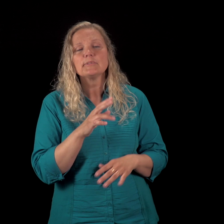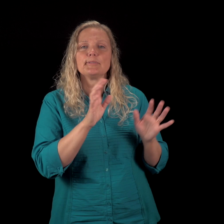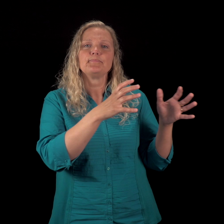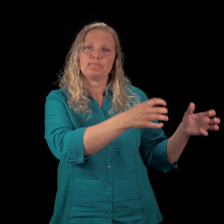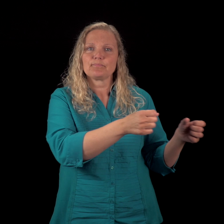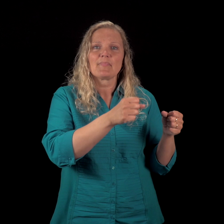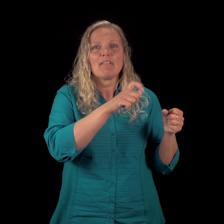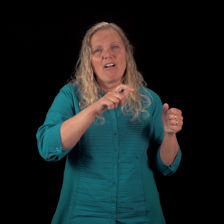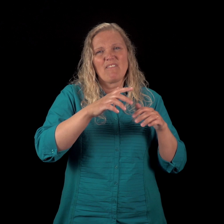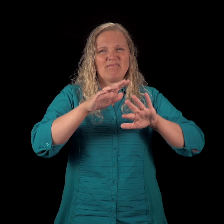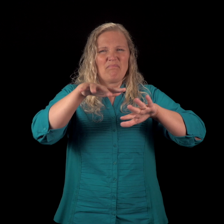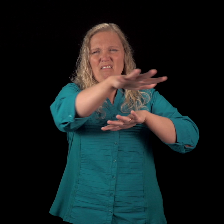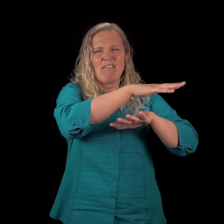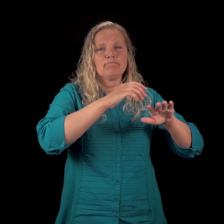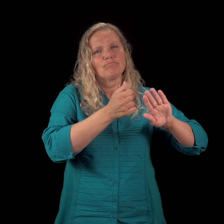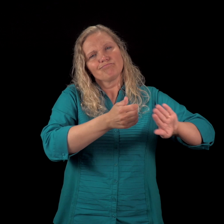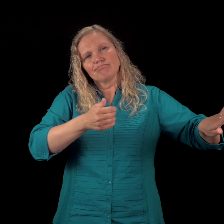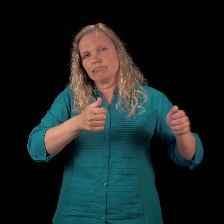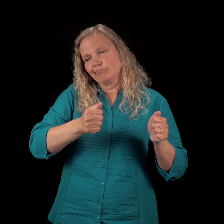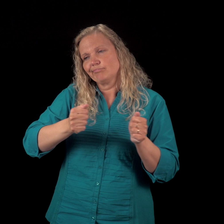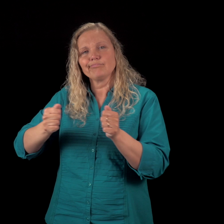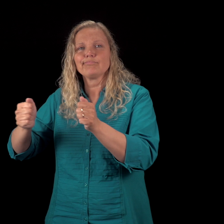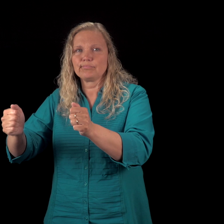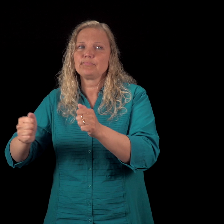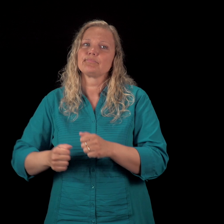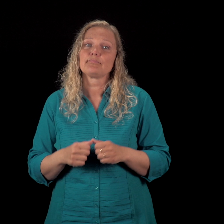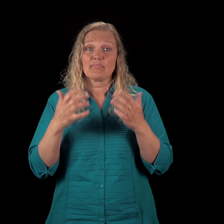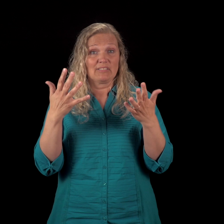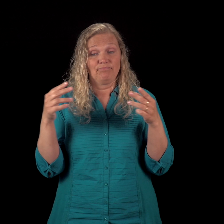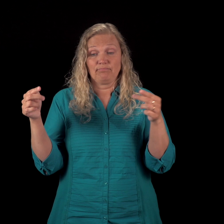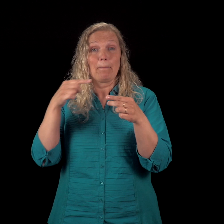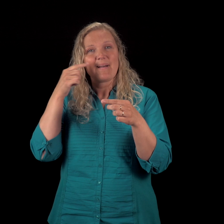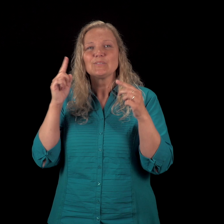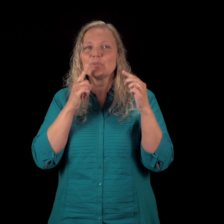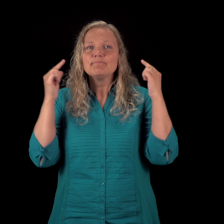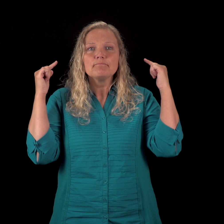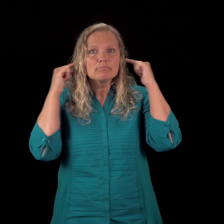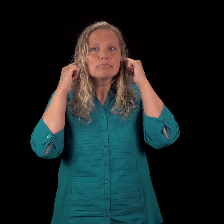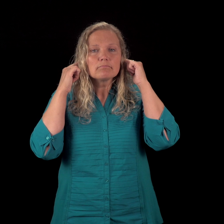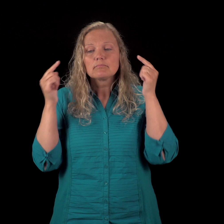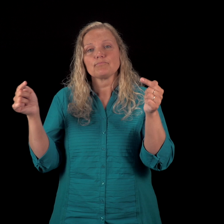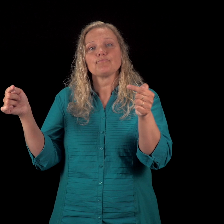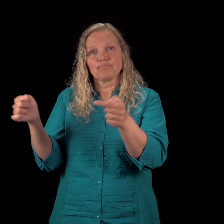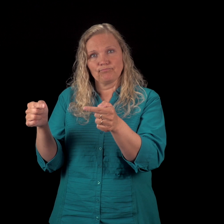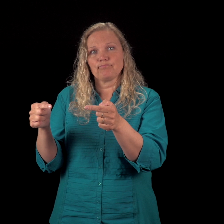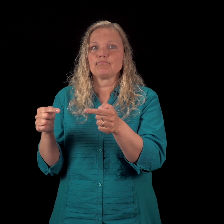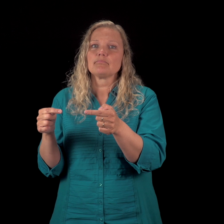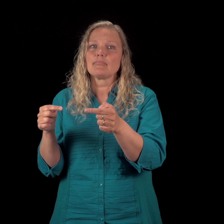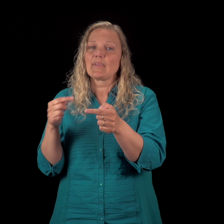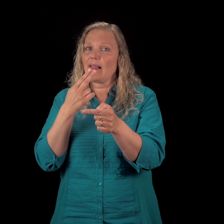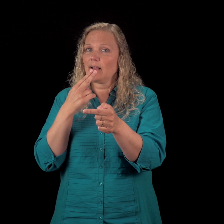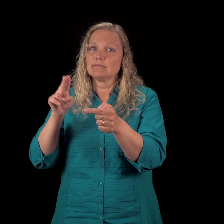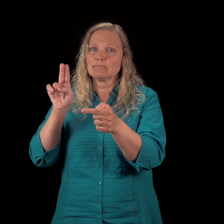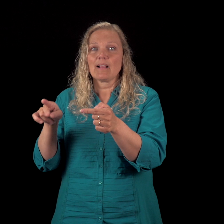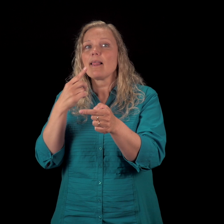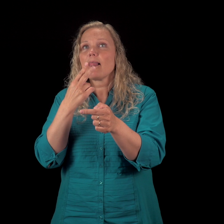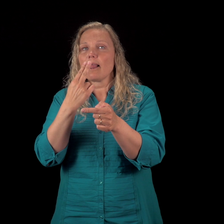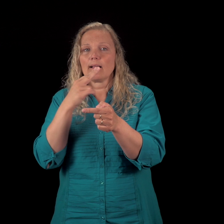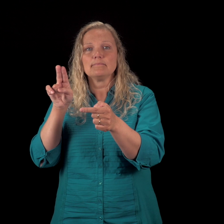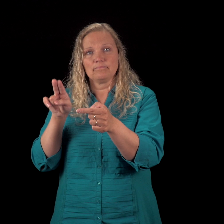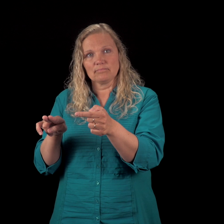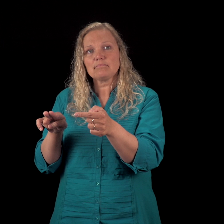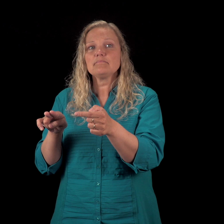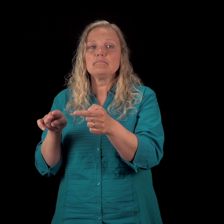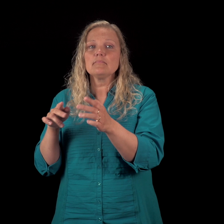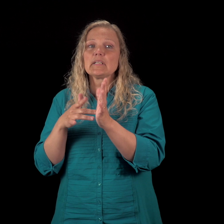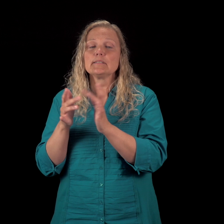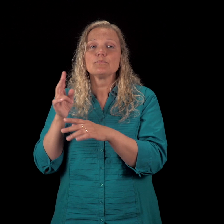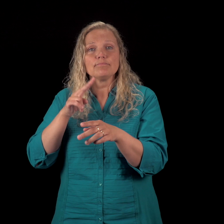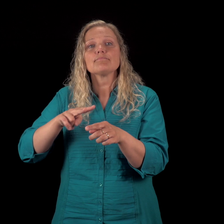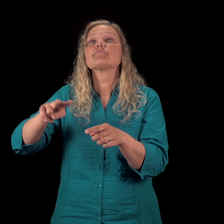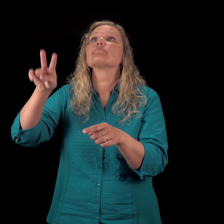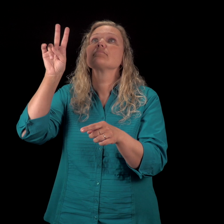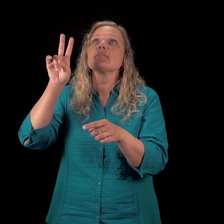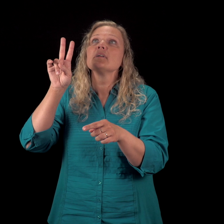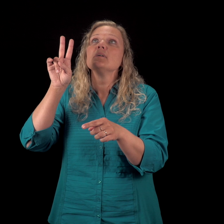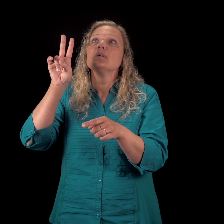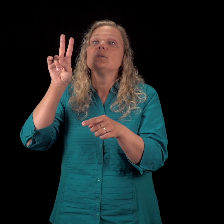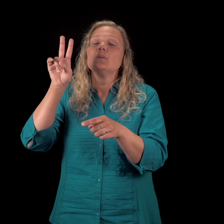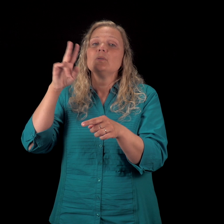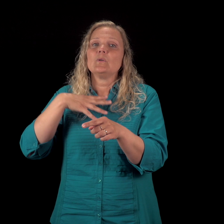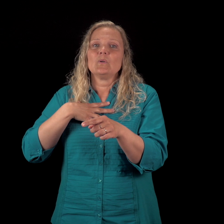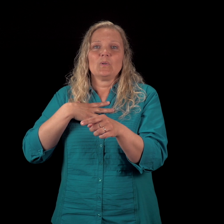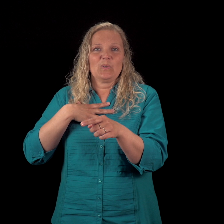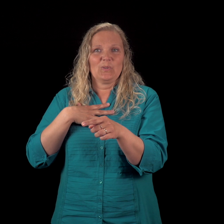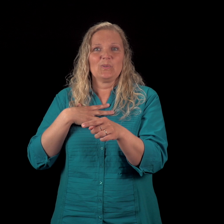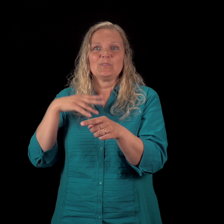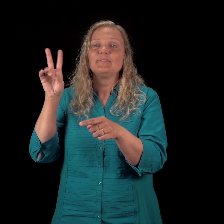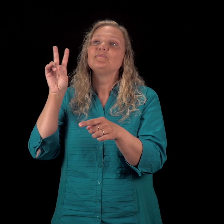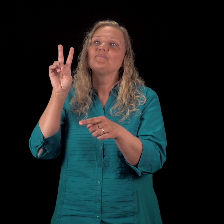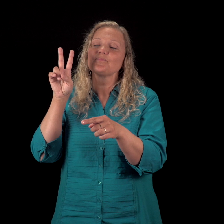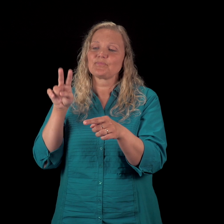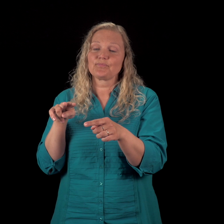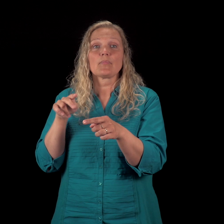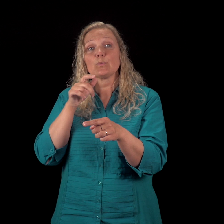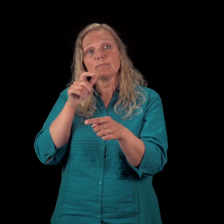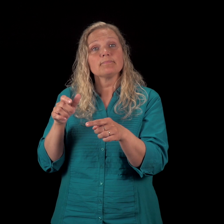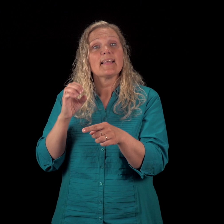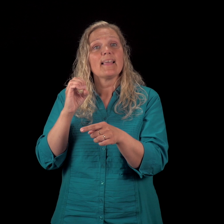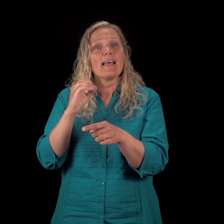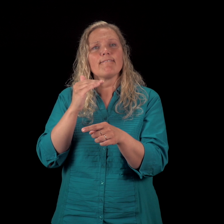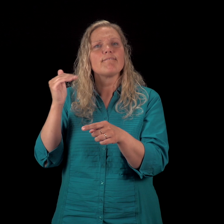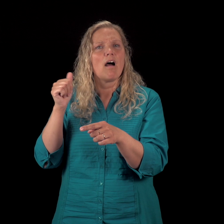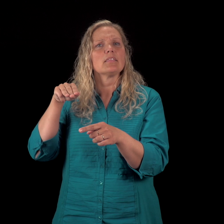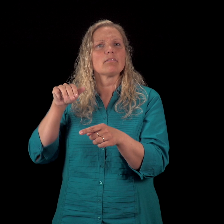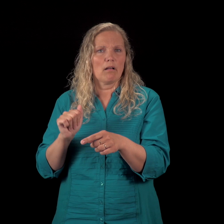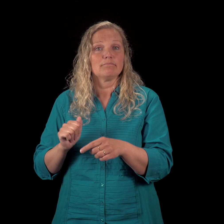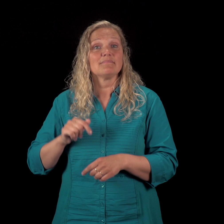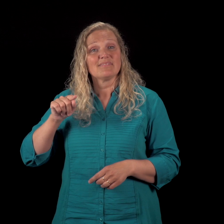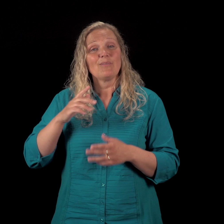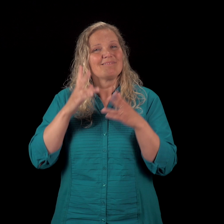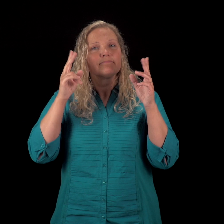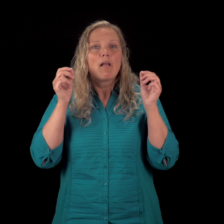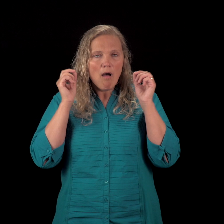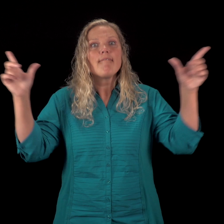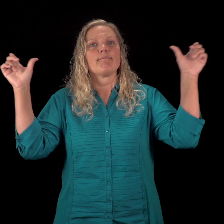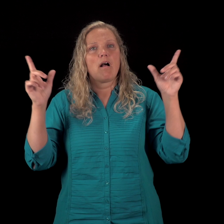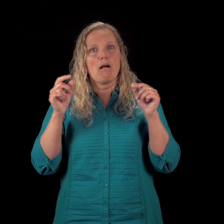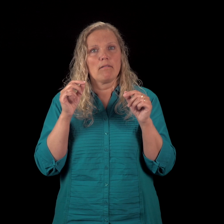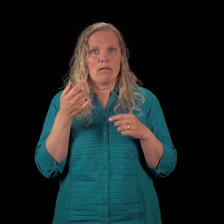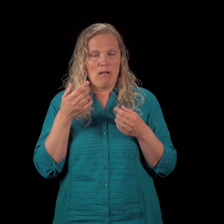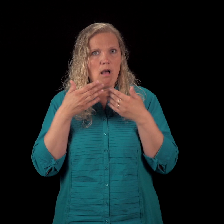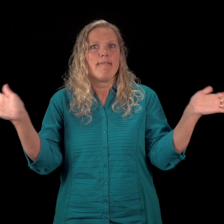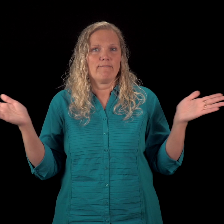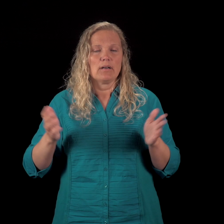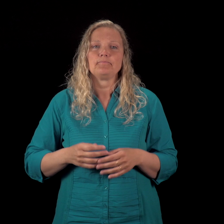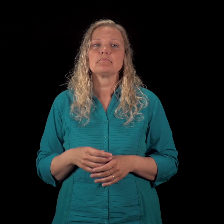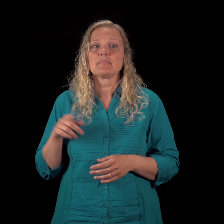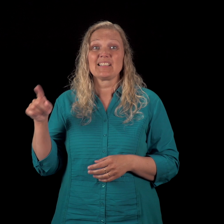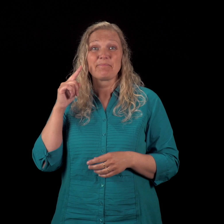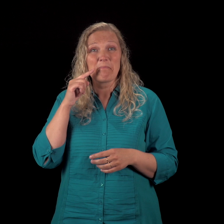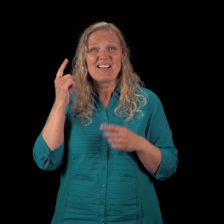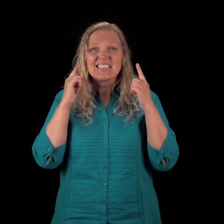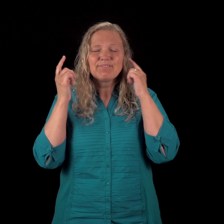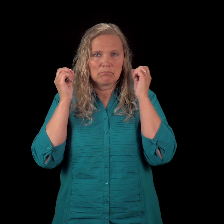Then He spit and touched the man’s tongue. And looking up to heaven, He sighed deeply and said to him, “Ephphatha!” (which means, “Be opened!”).